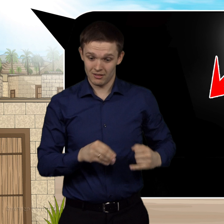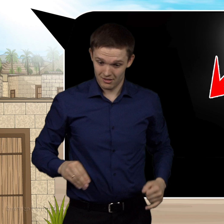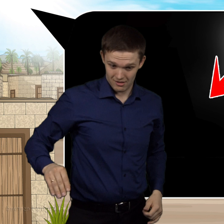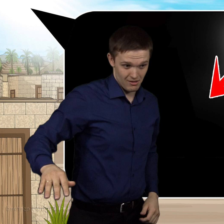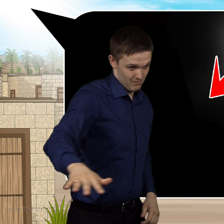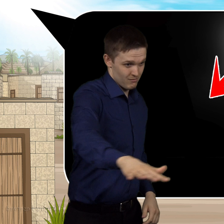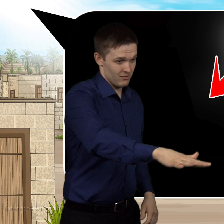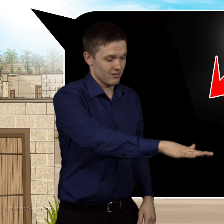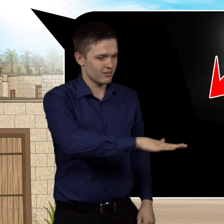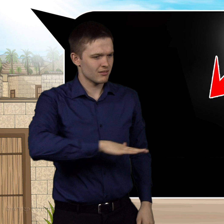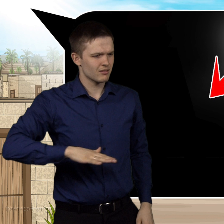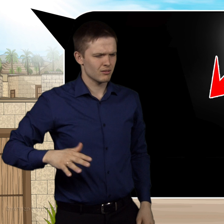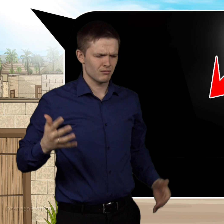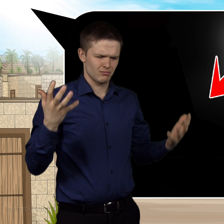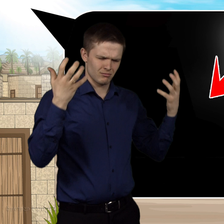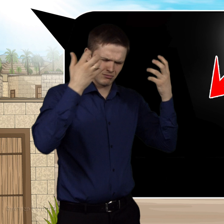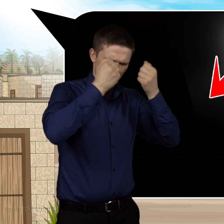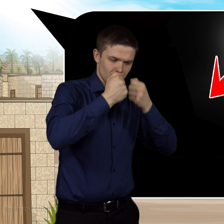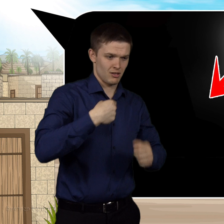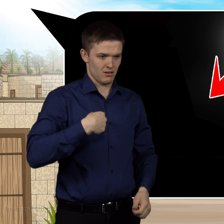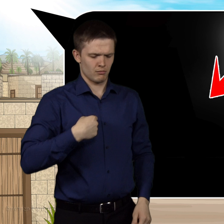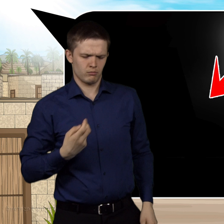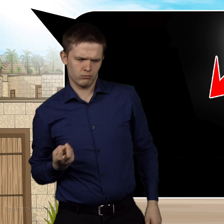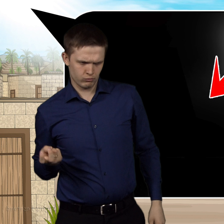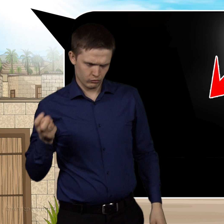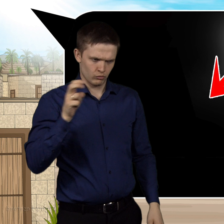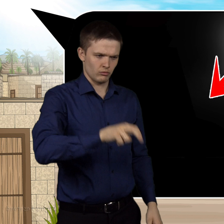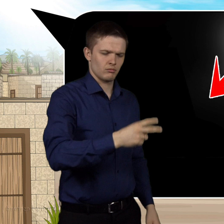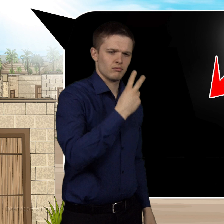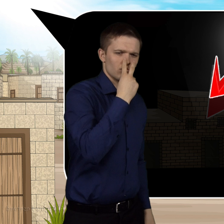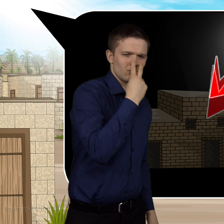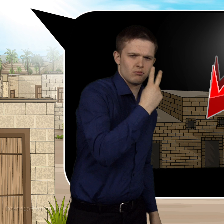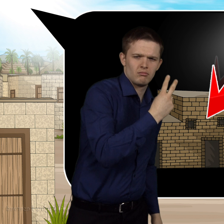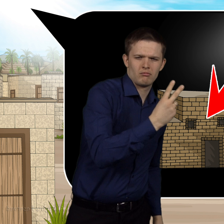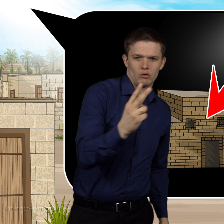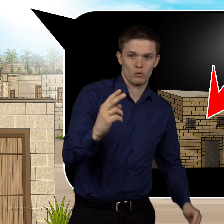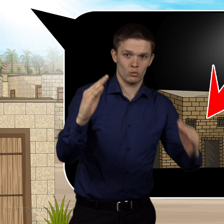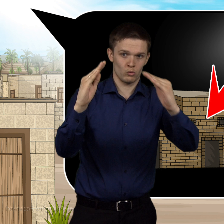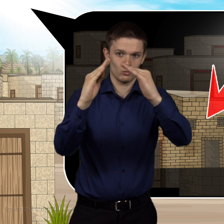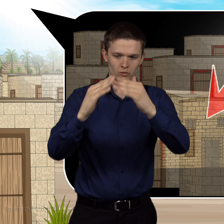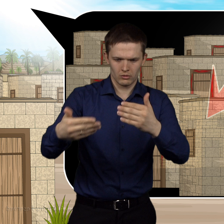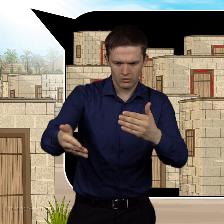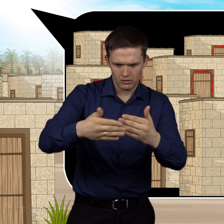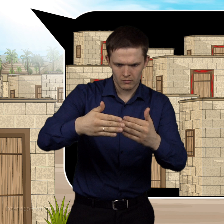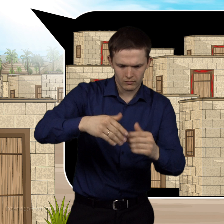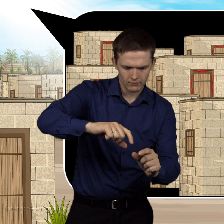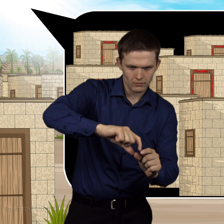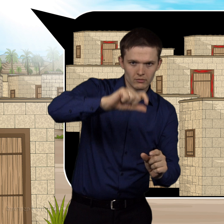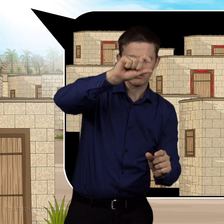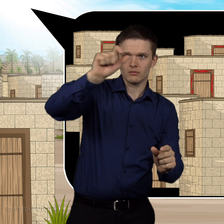I am the LORD.